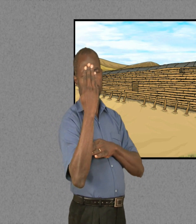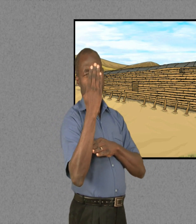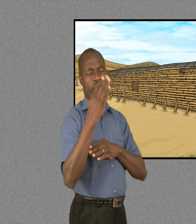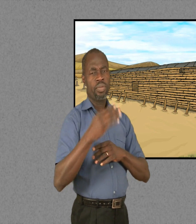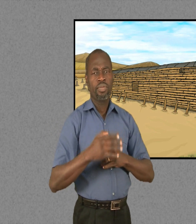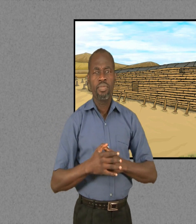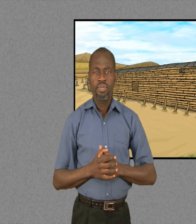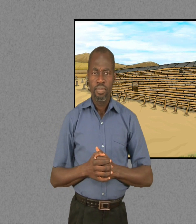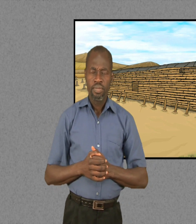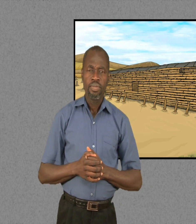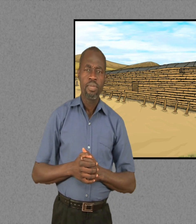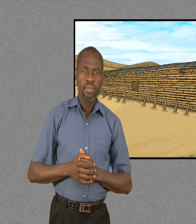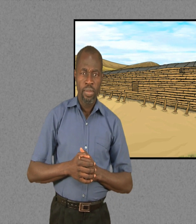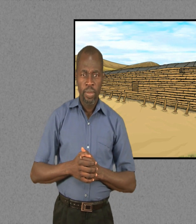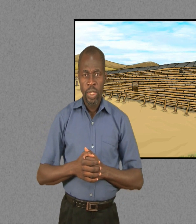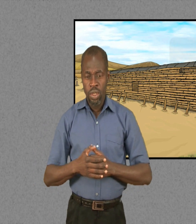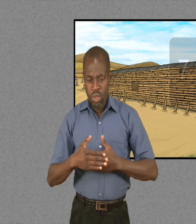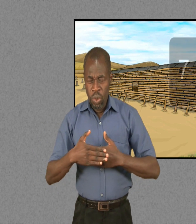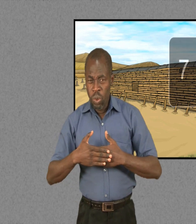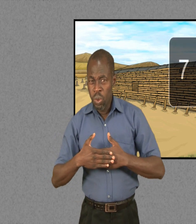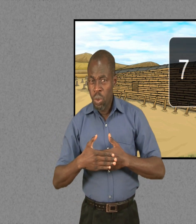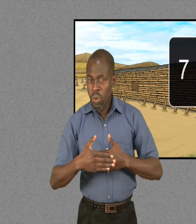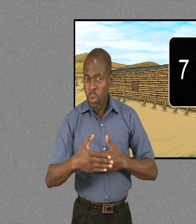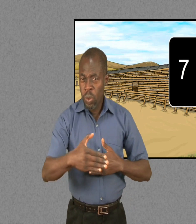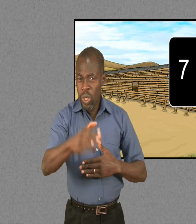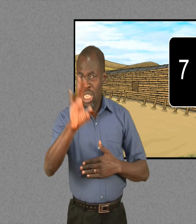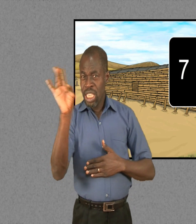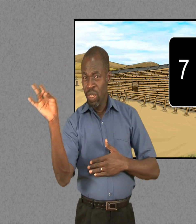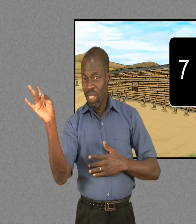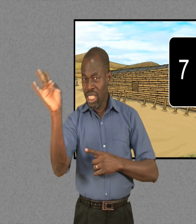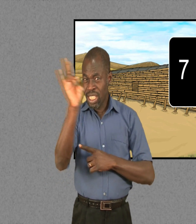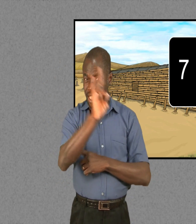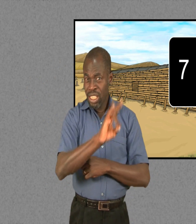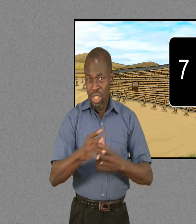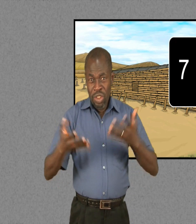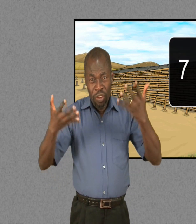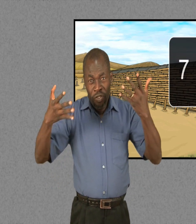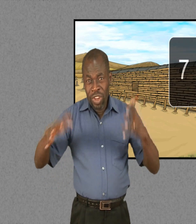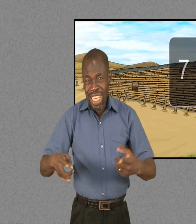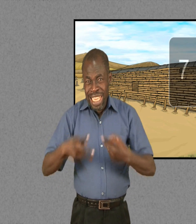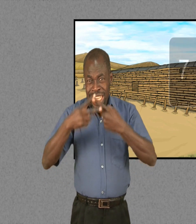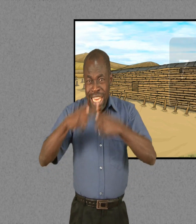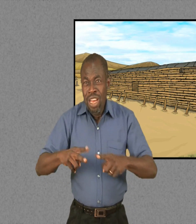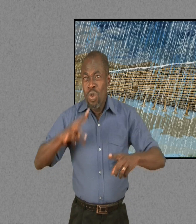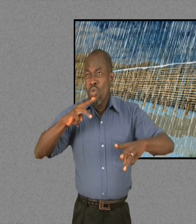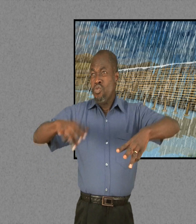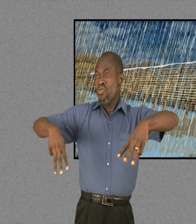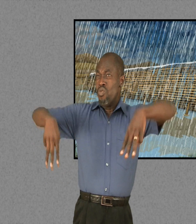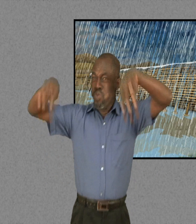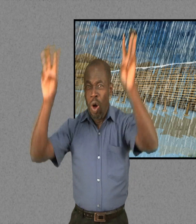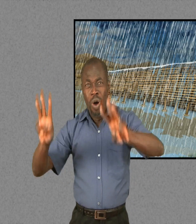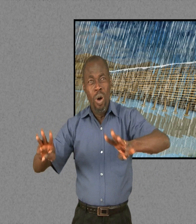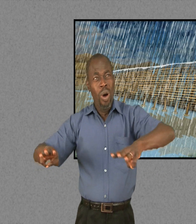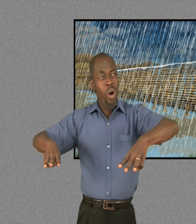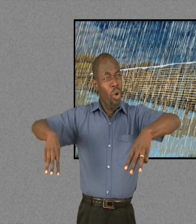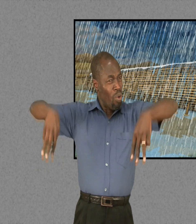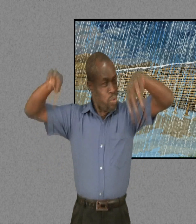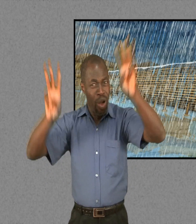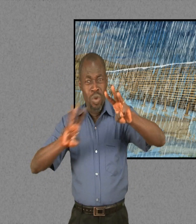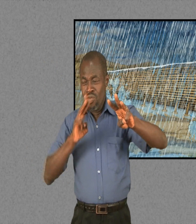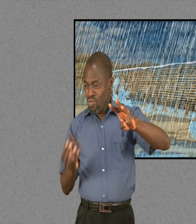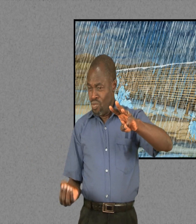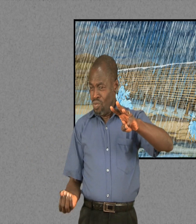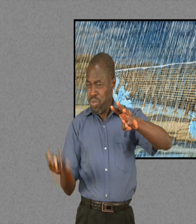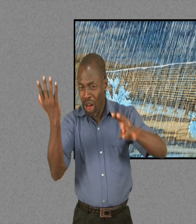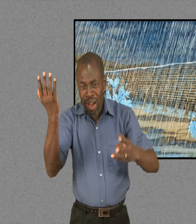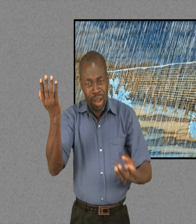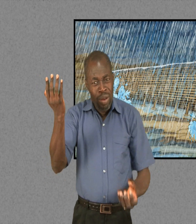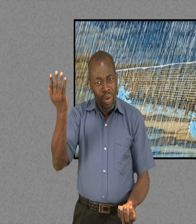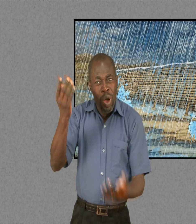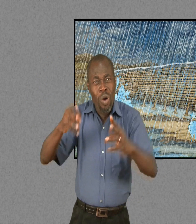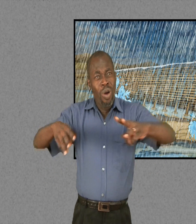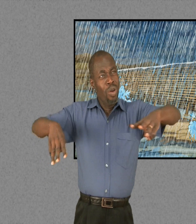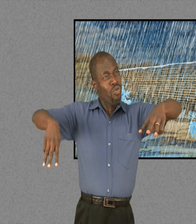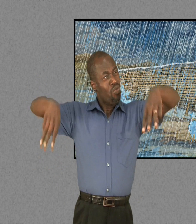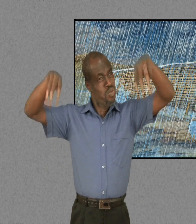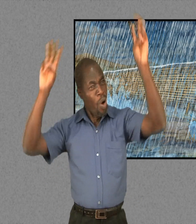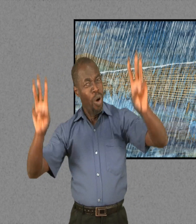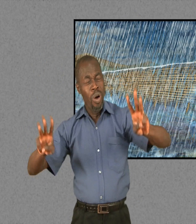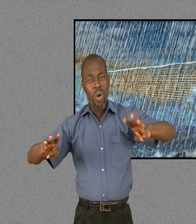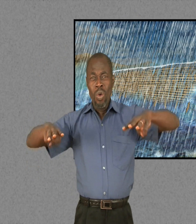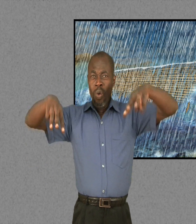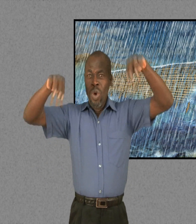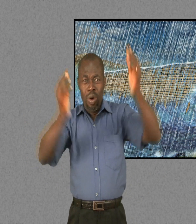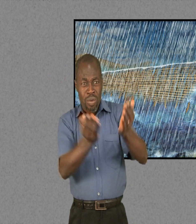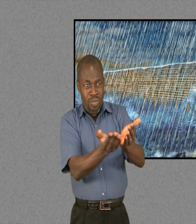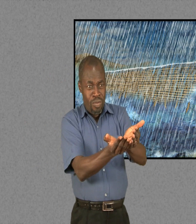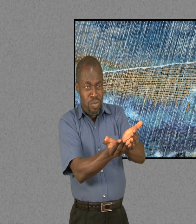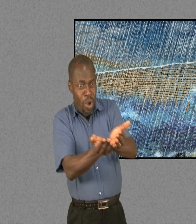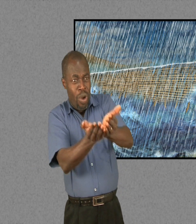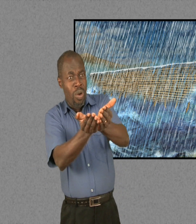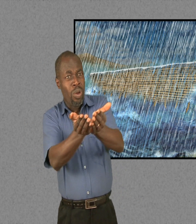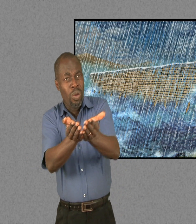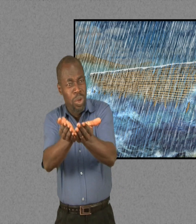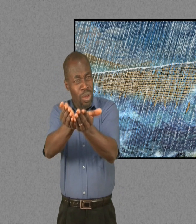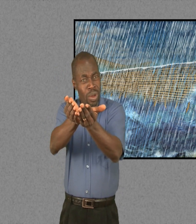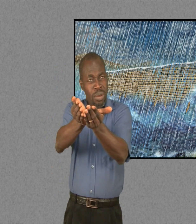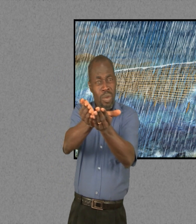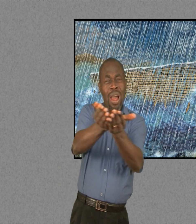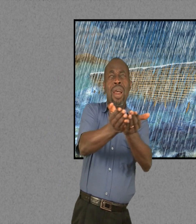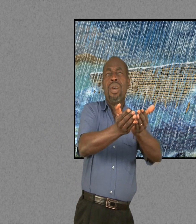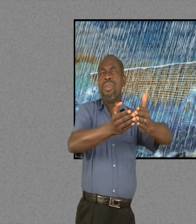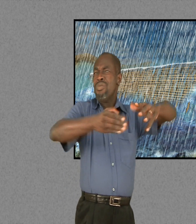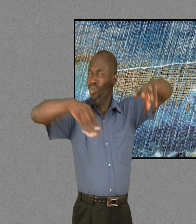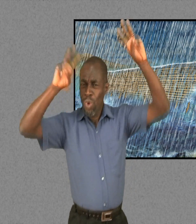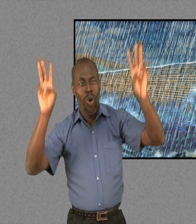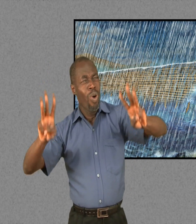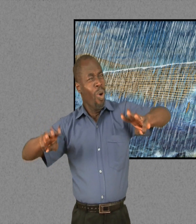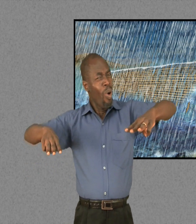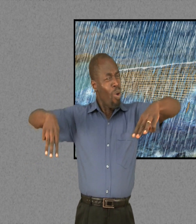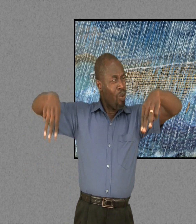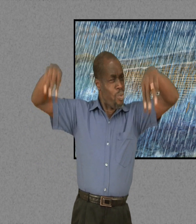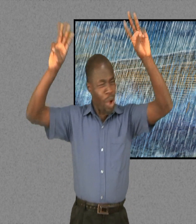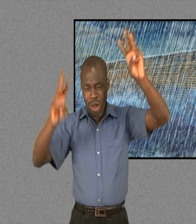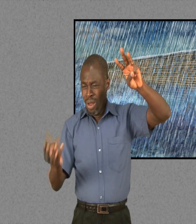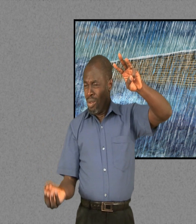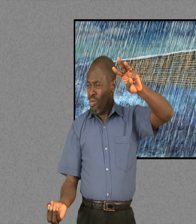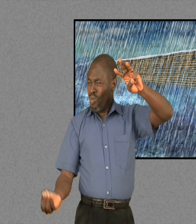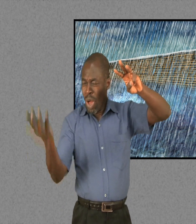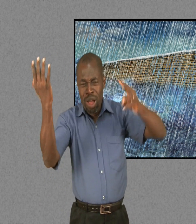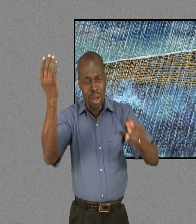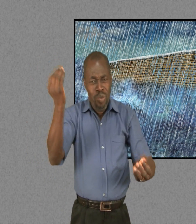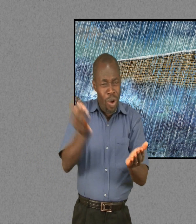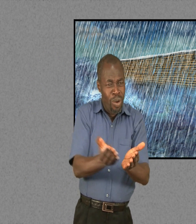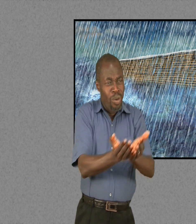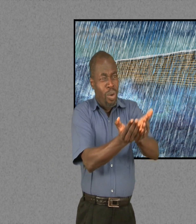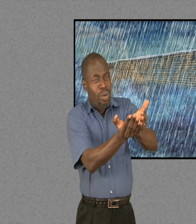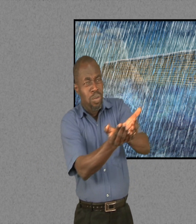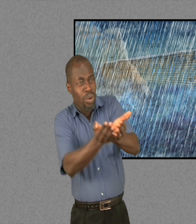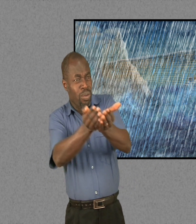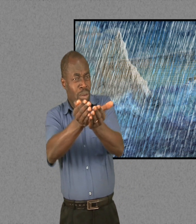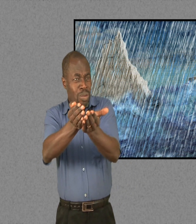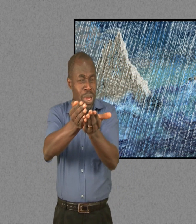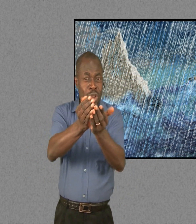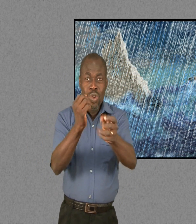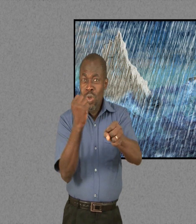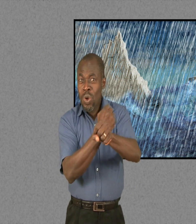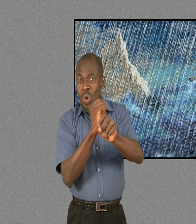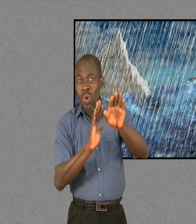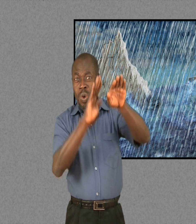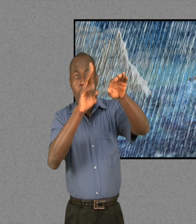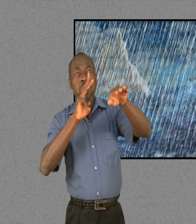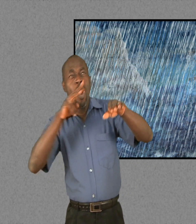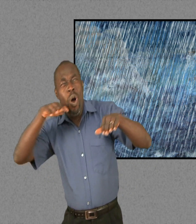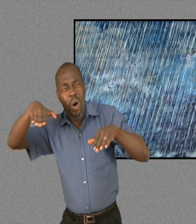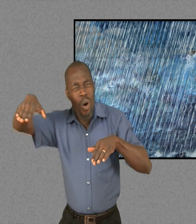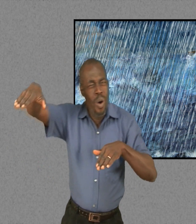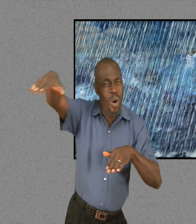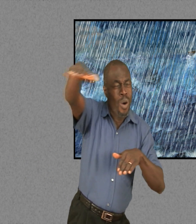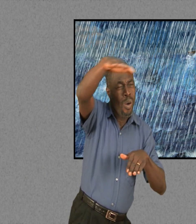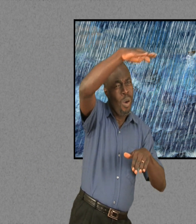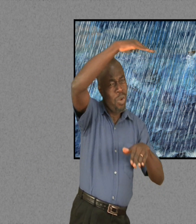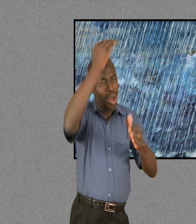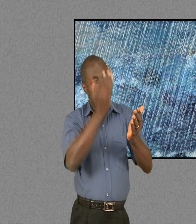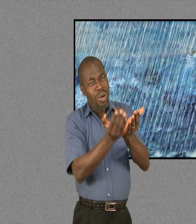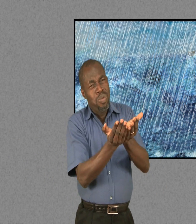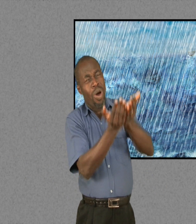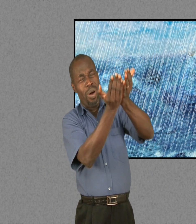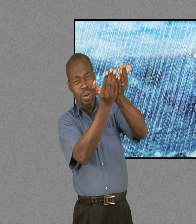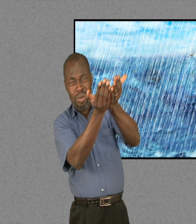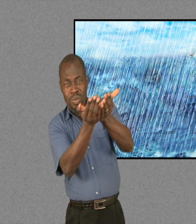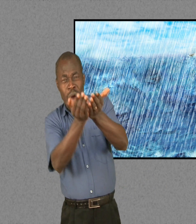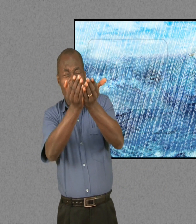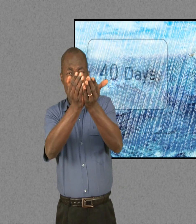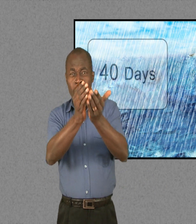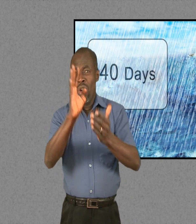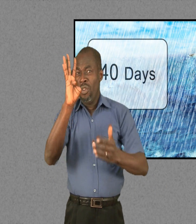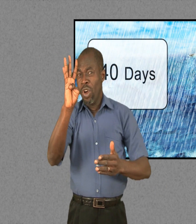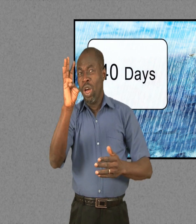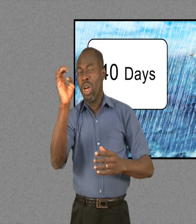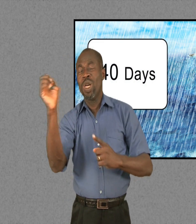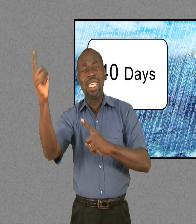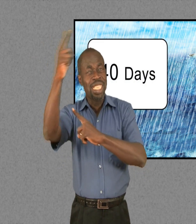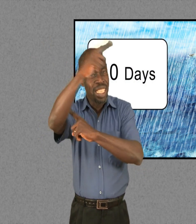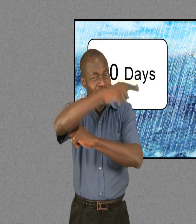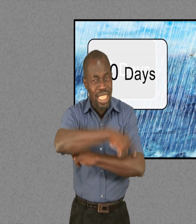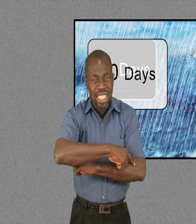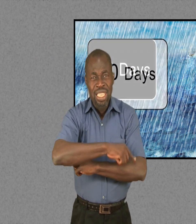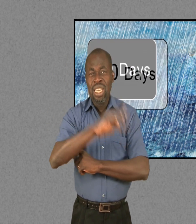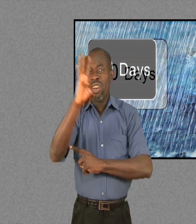And after seven days the floodwaters came upon the earth. In the six hundredth year of Noah’s life, on the seventeenth day of the second month, all the fountains of the great deep burst forth, and the floodgates of the heavens were opened.